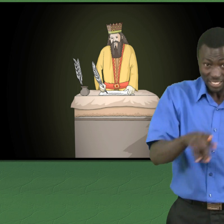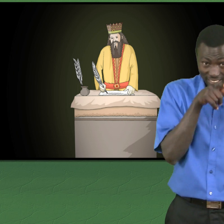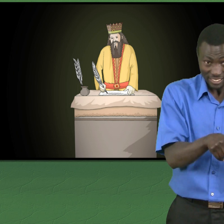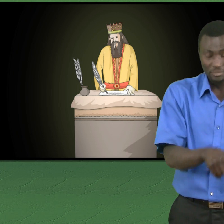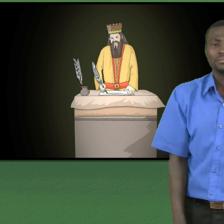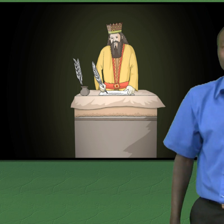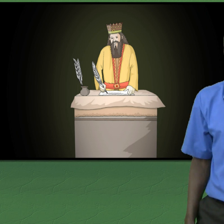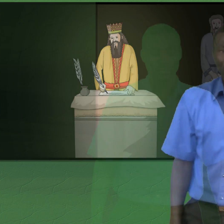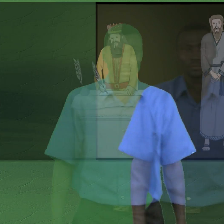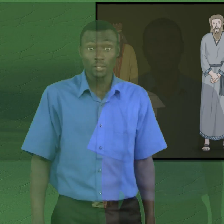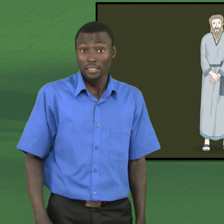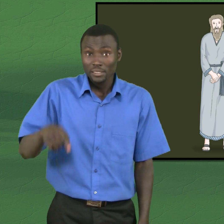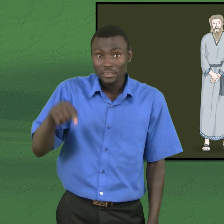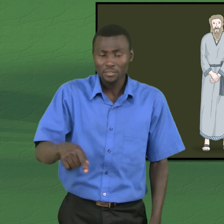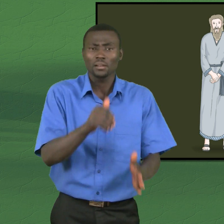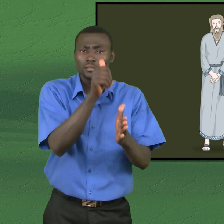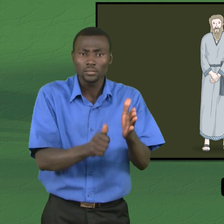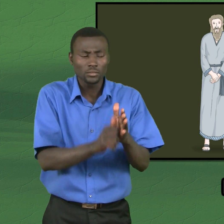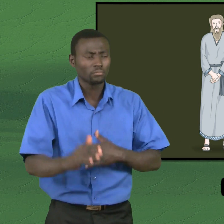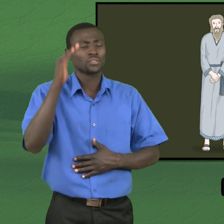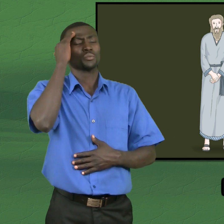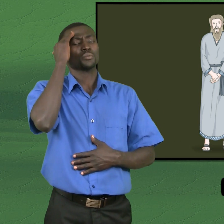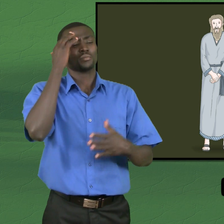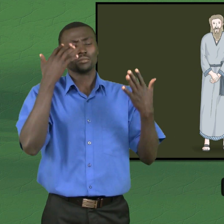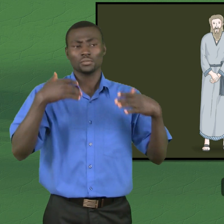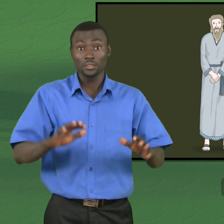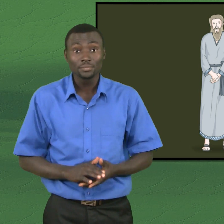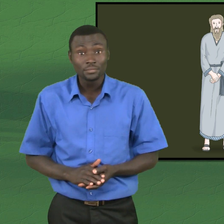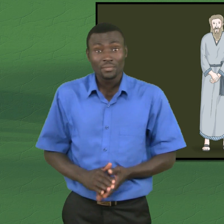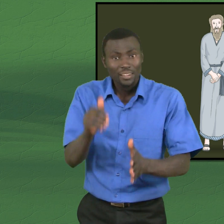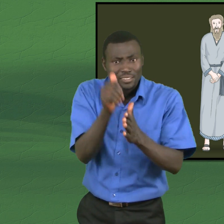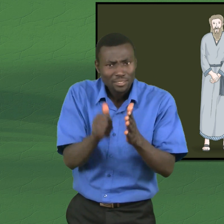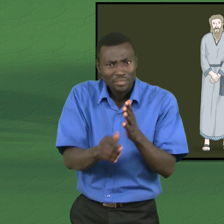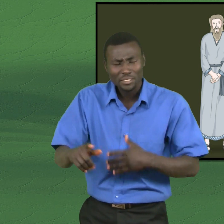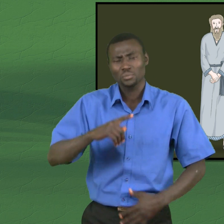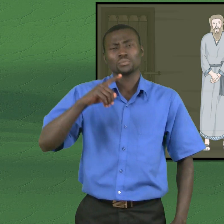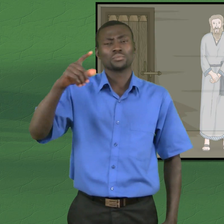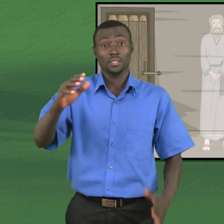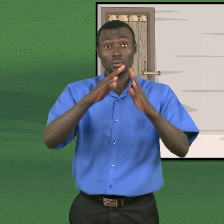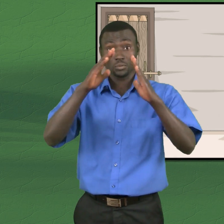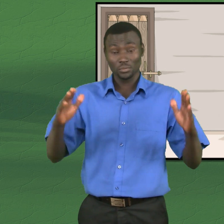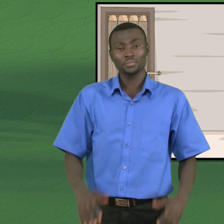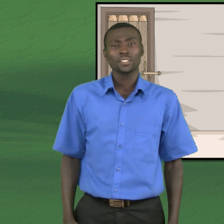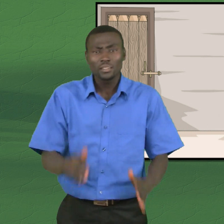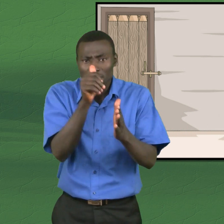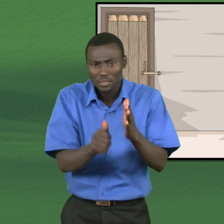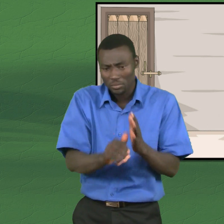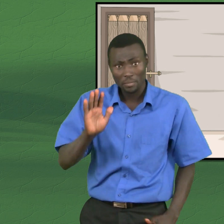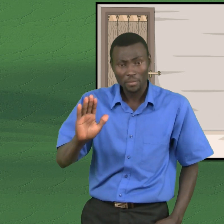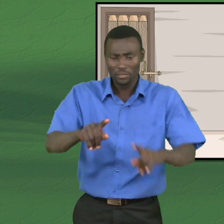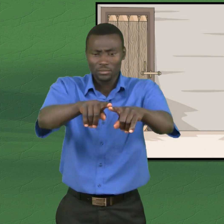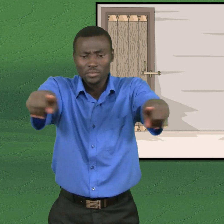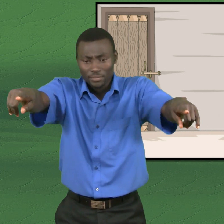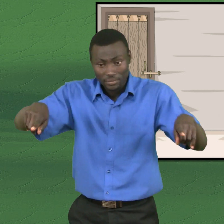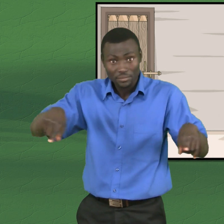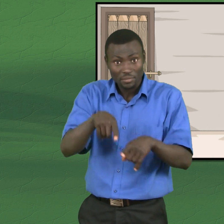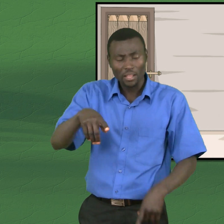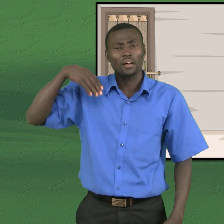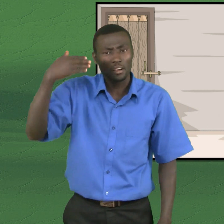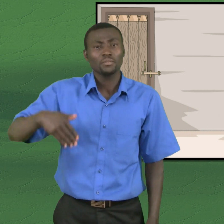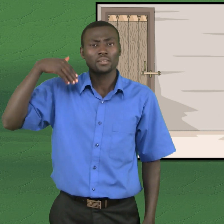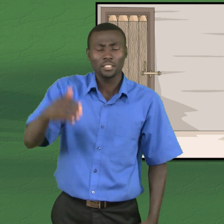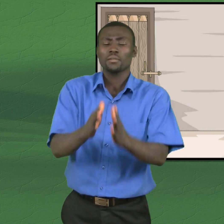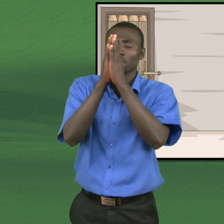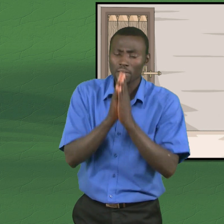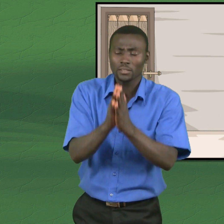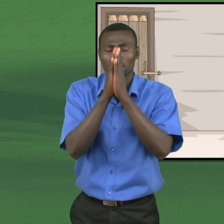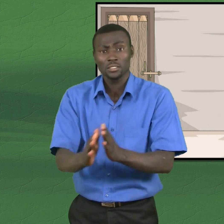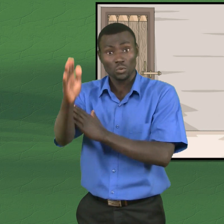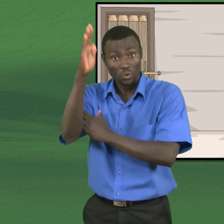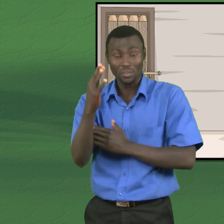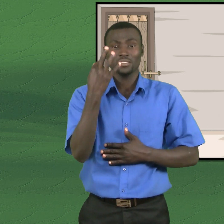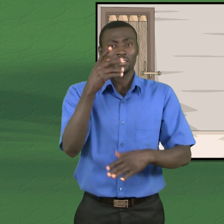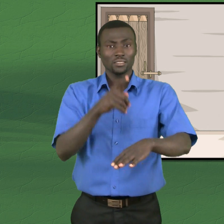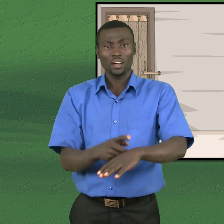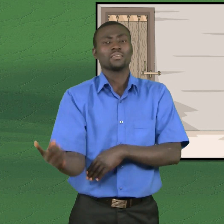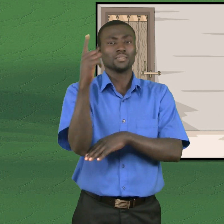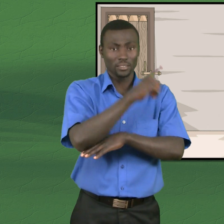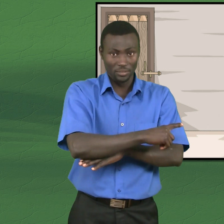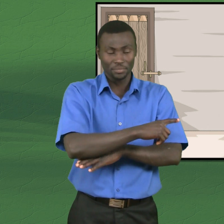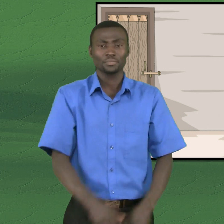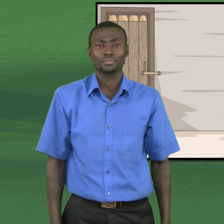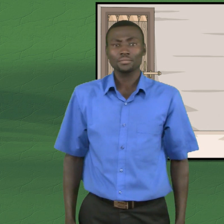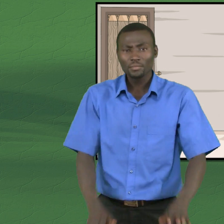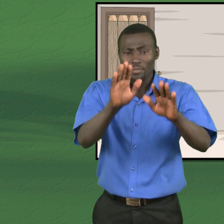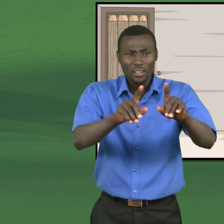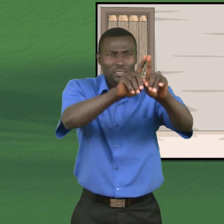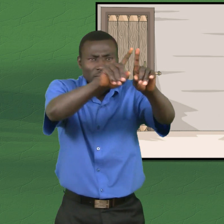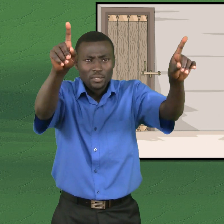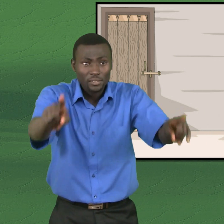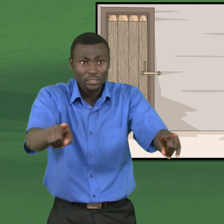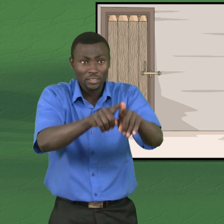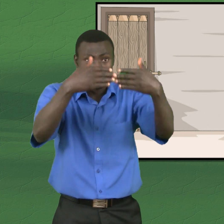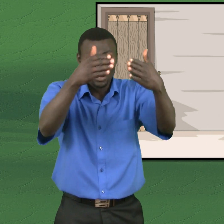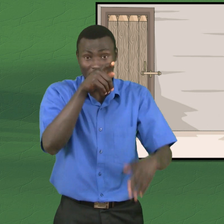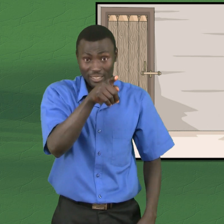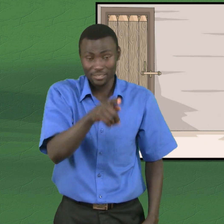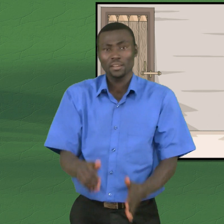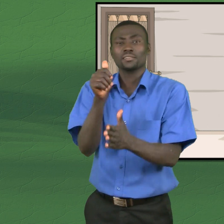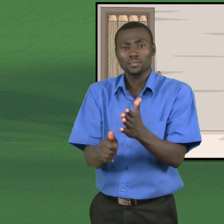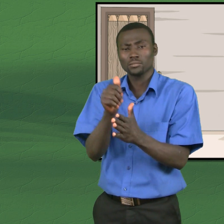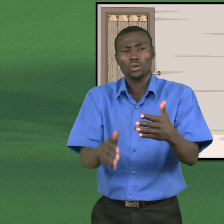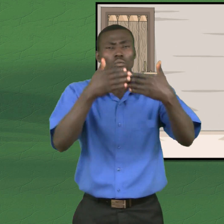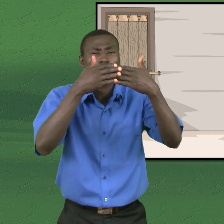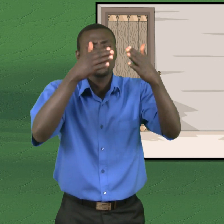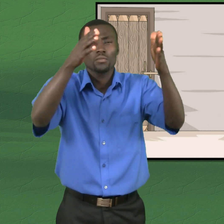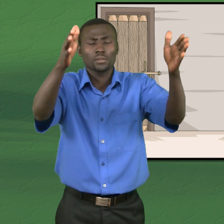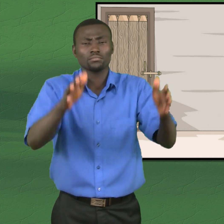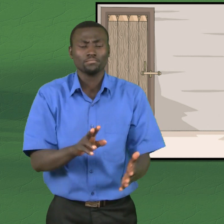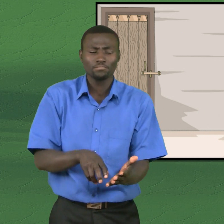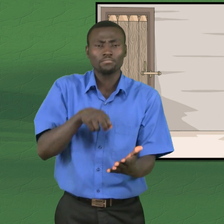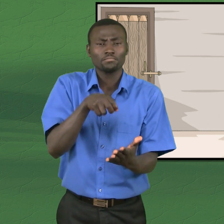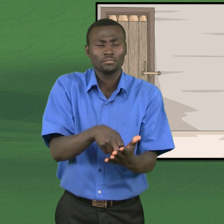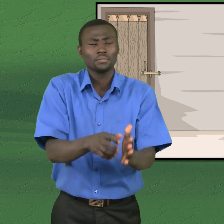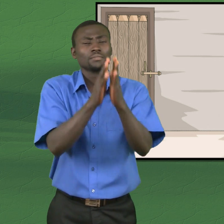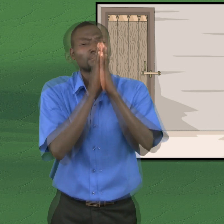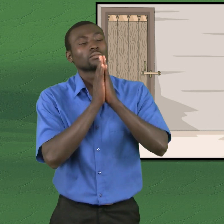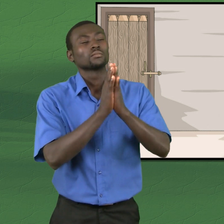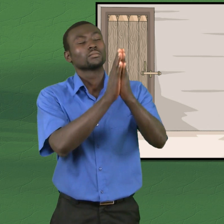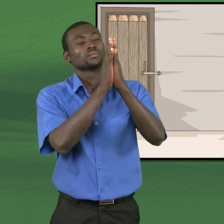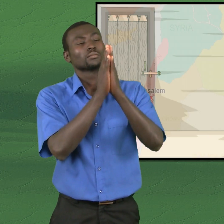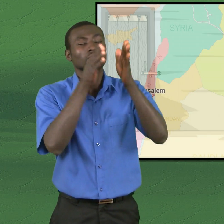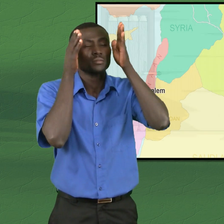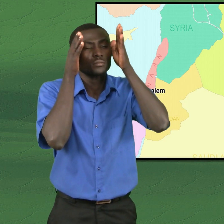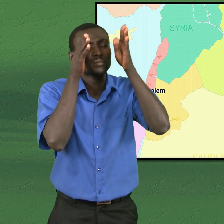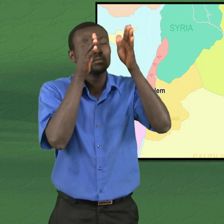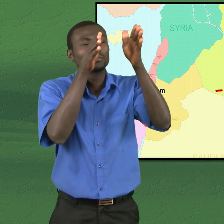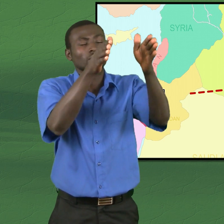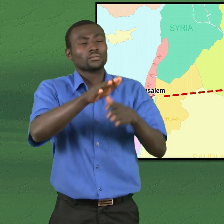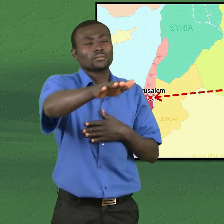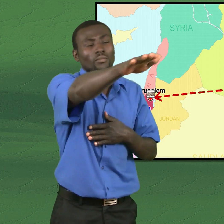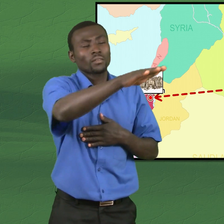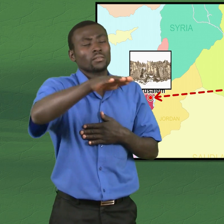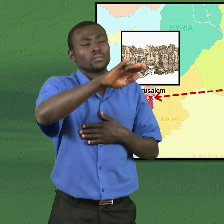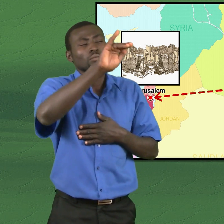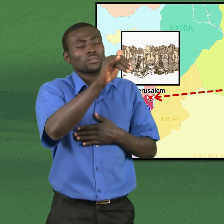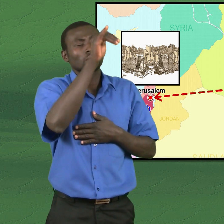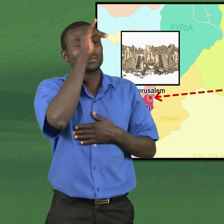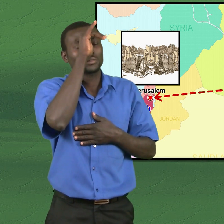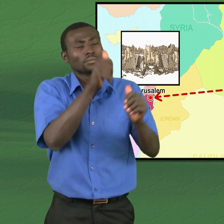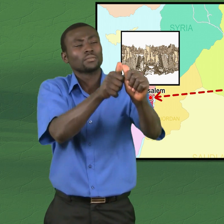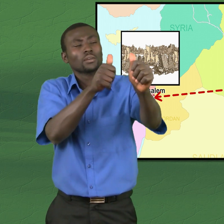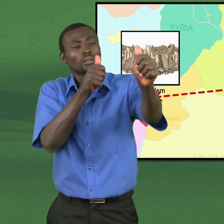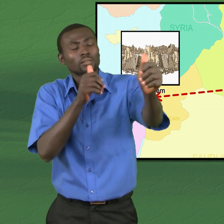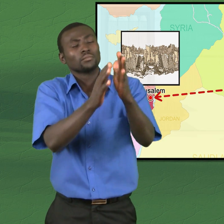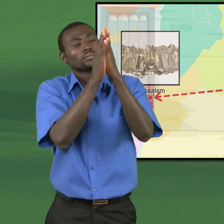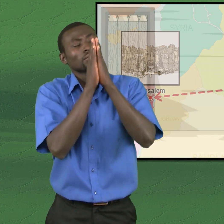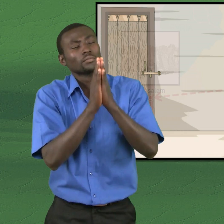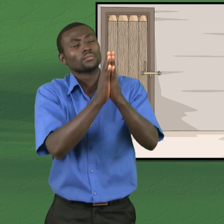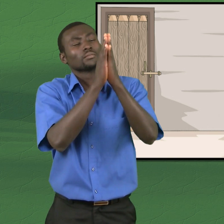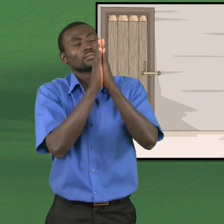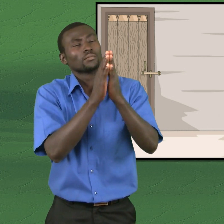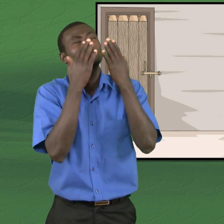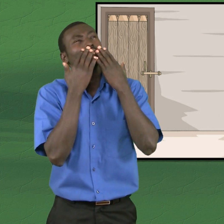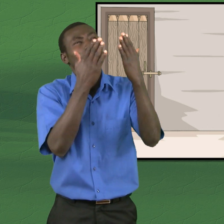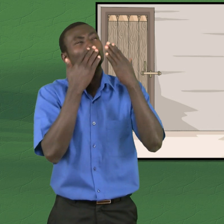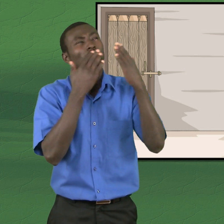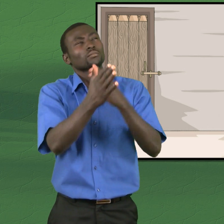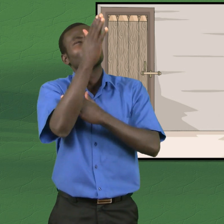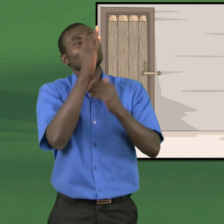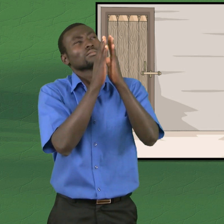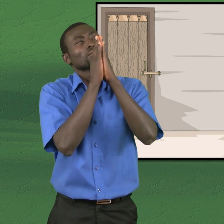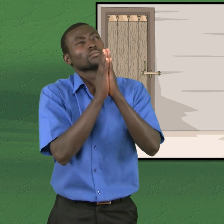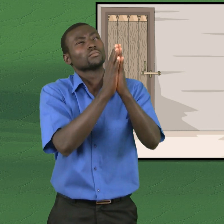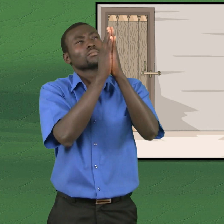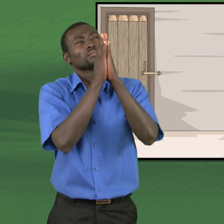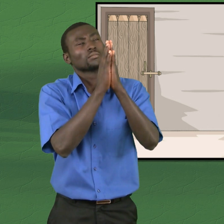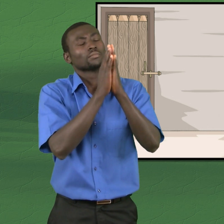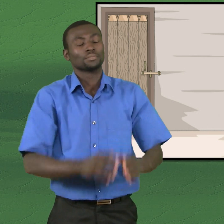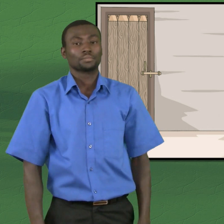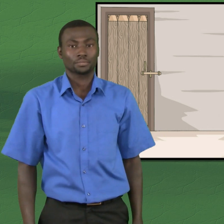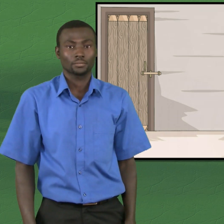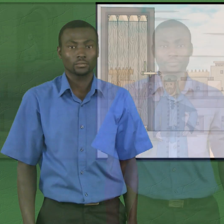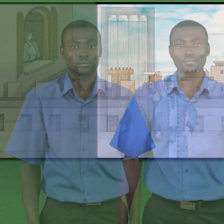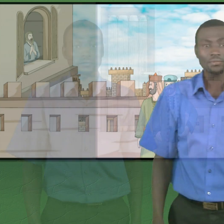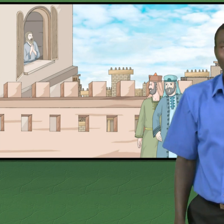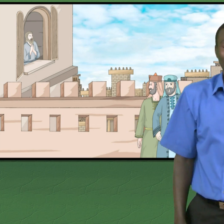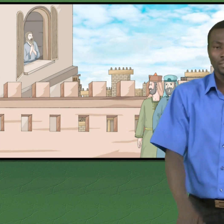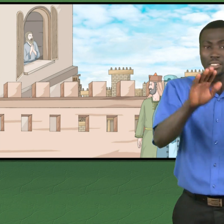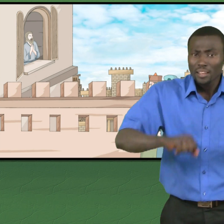Now when Daniel learned that the document had been signed, he went into his house, where the windows of his upper room opened toward Jerusalem, and three times a day he got down on his knees, prayed, and gave thanks to his God, just as he had done before.